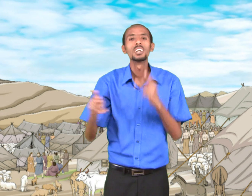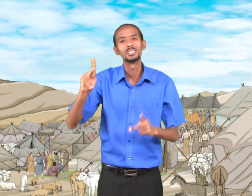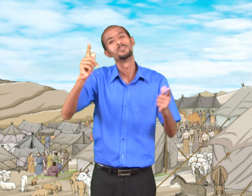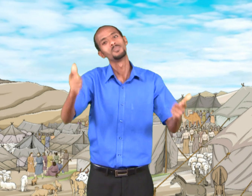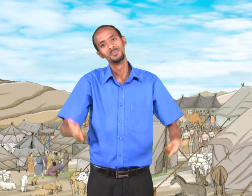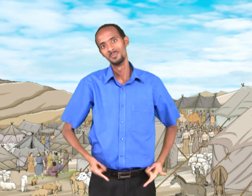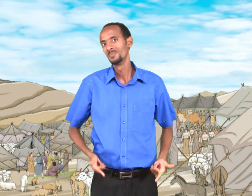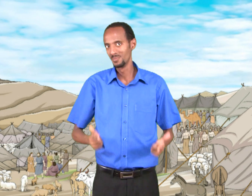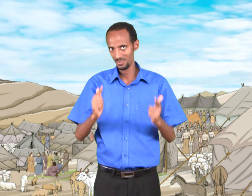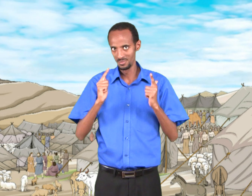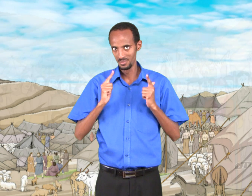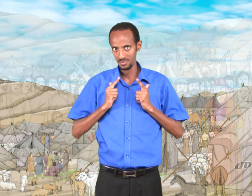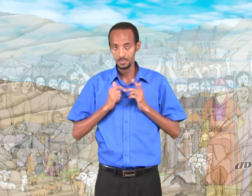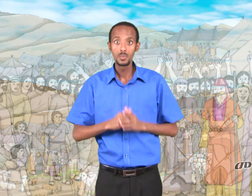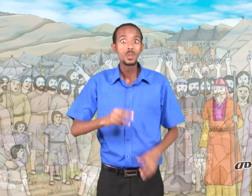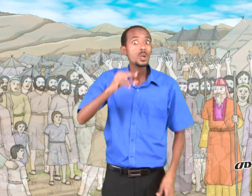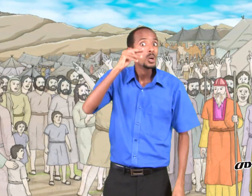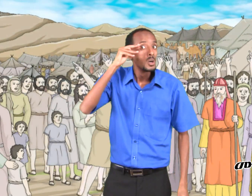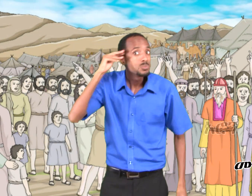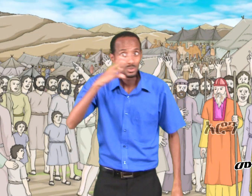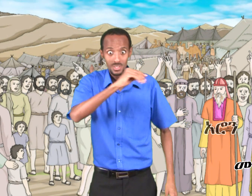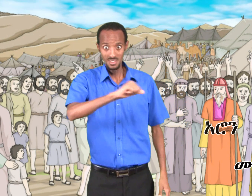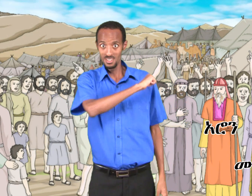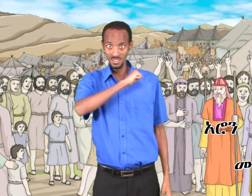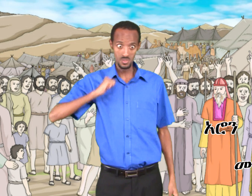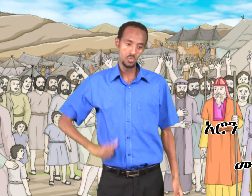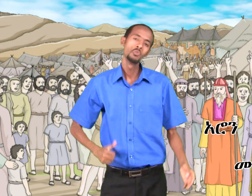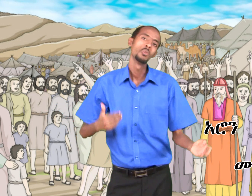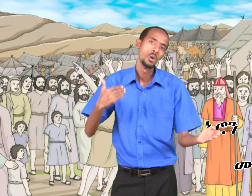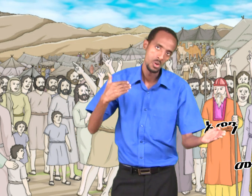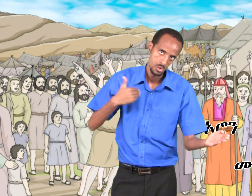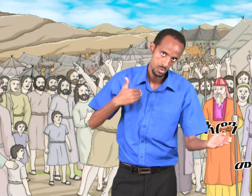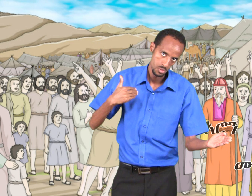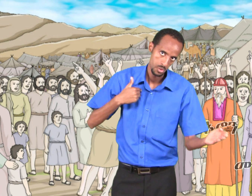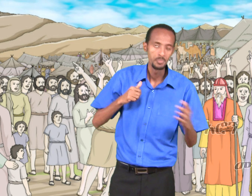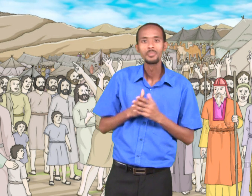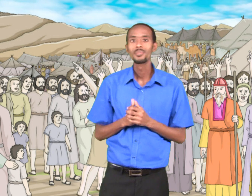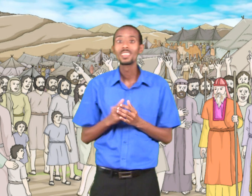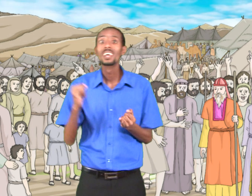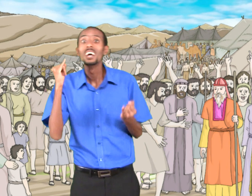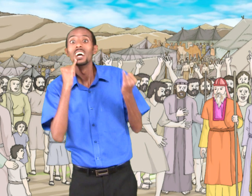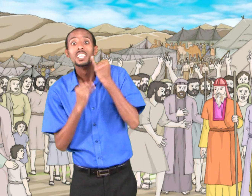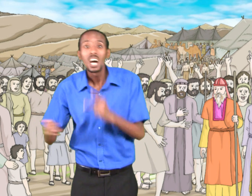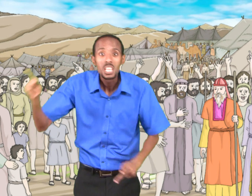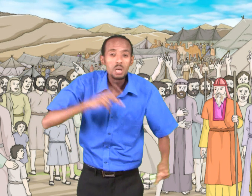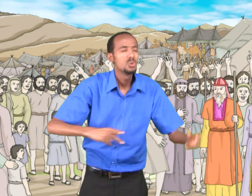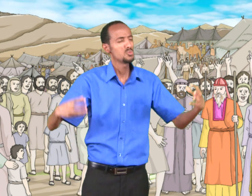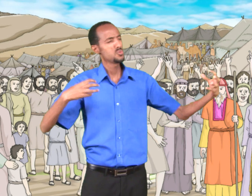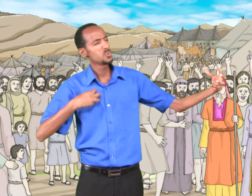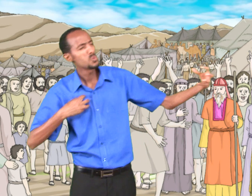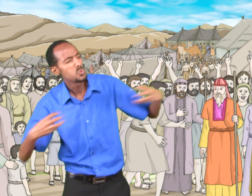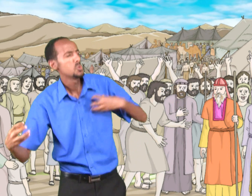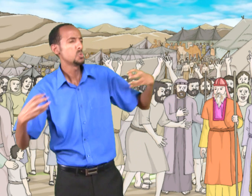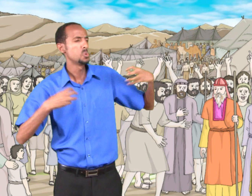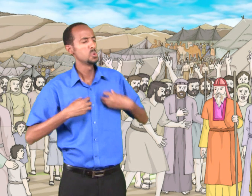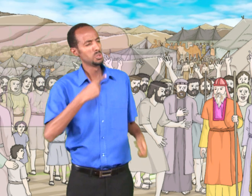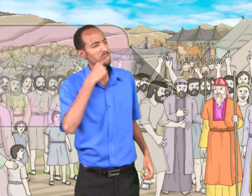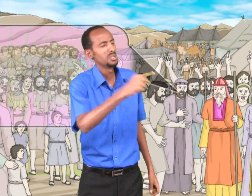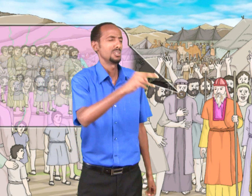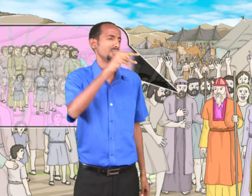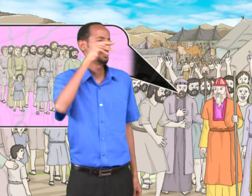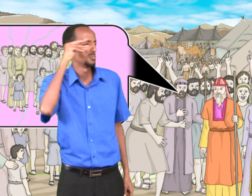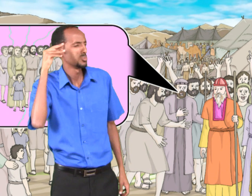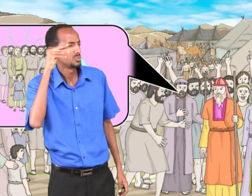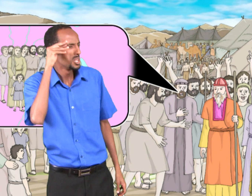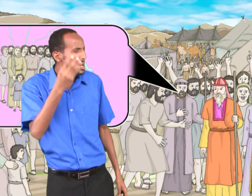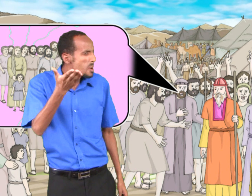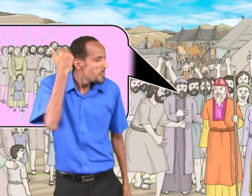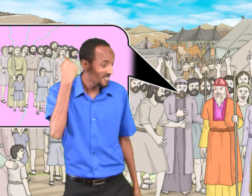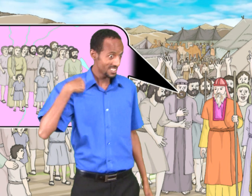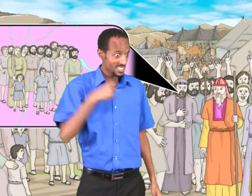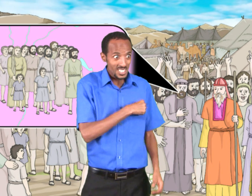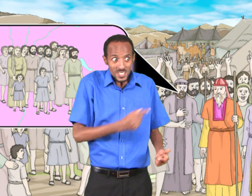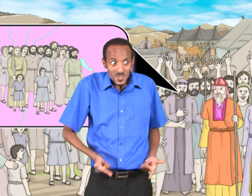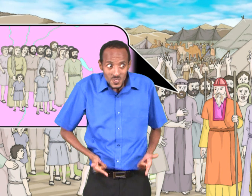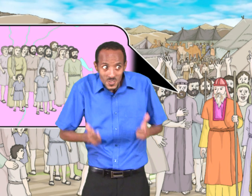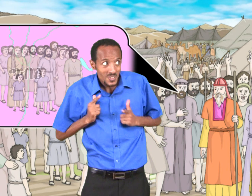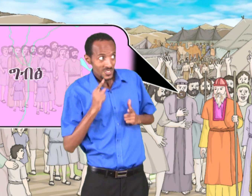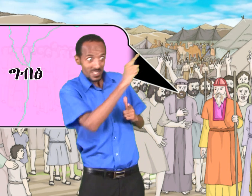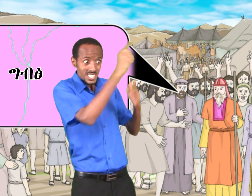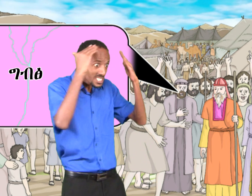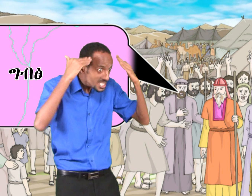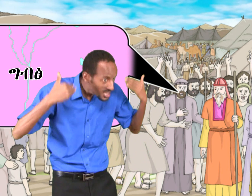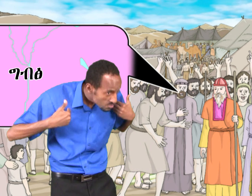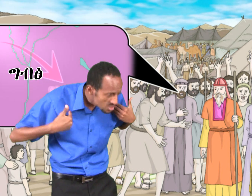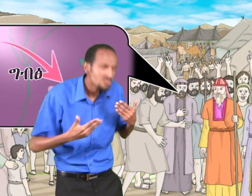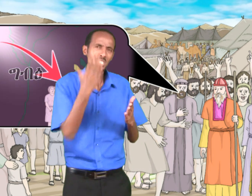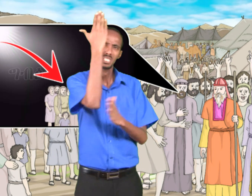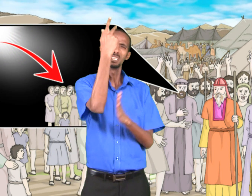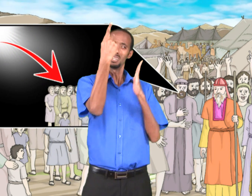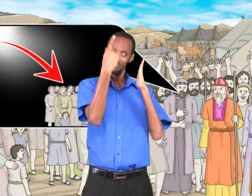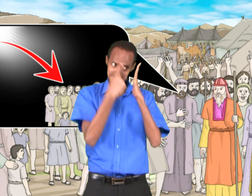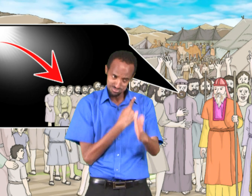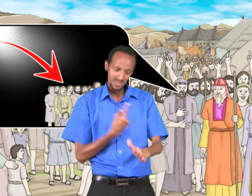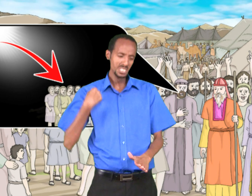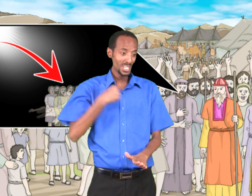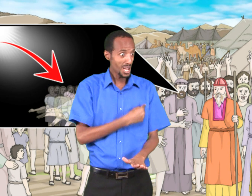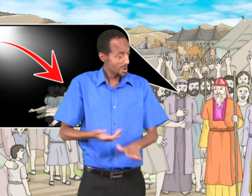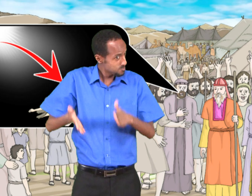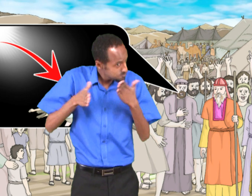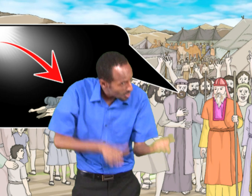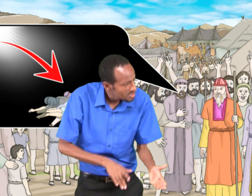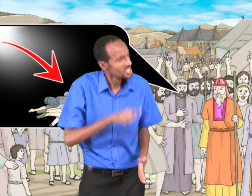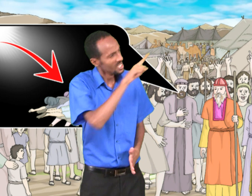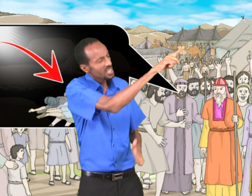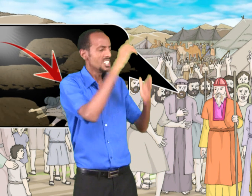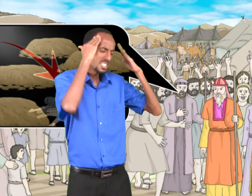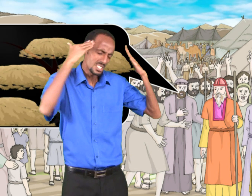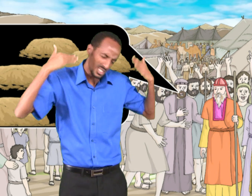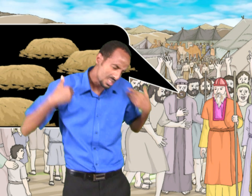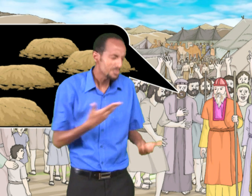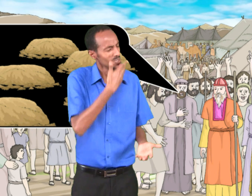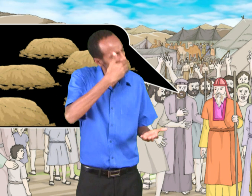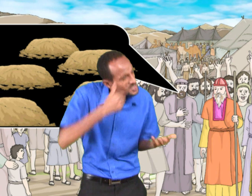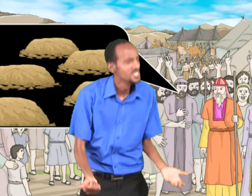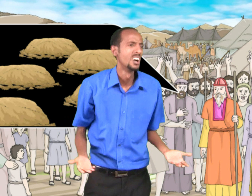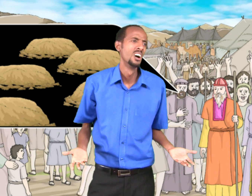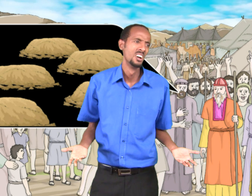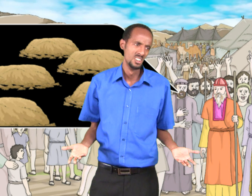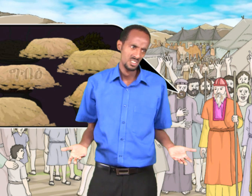And there in the desert they all grumbled against Moses and Aaron. “If only we had died by the LORD’s hand in the land of Egypt!” they said.